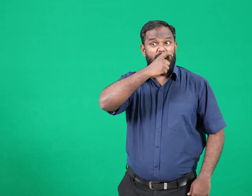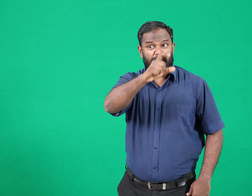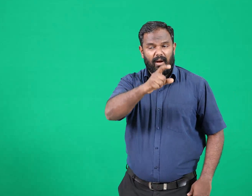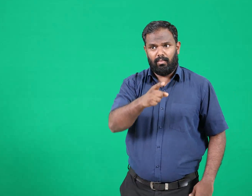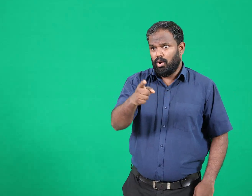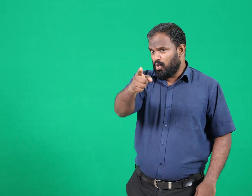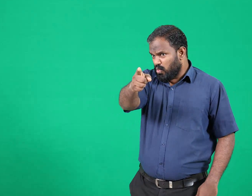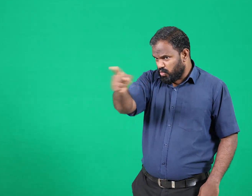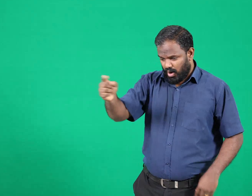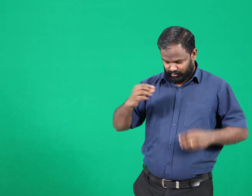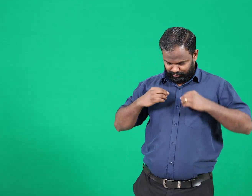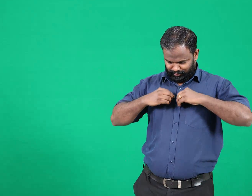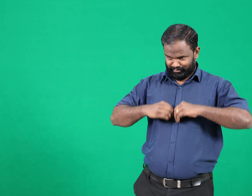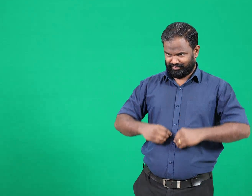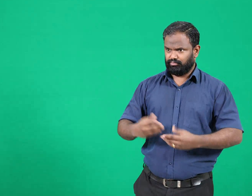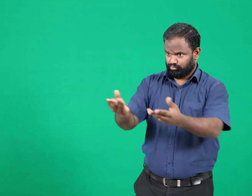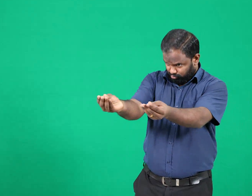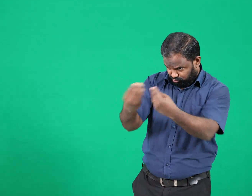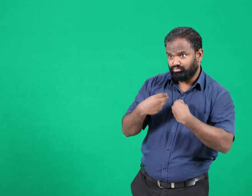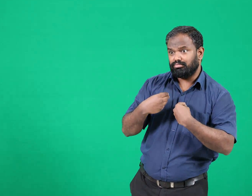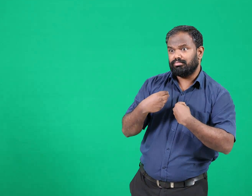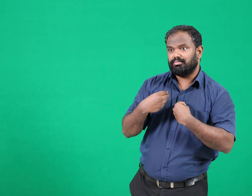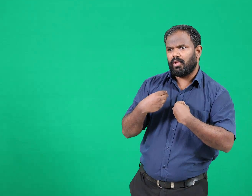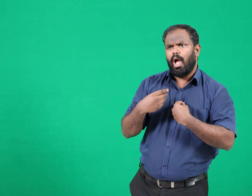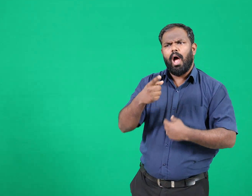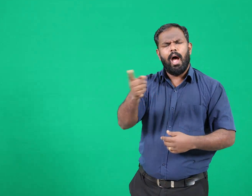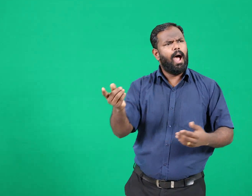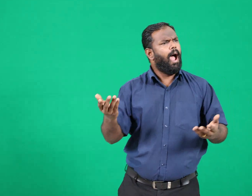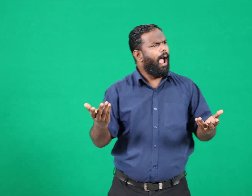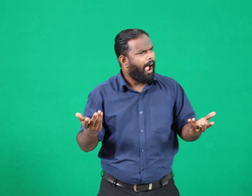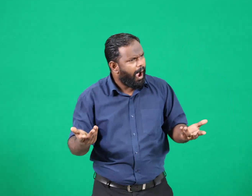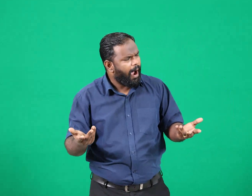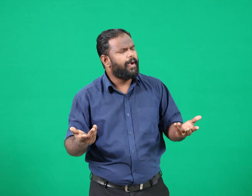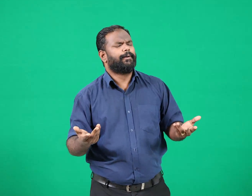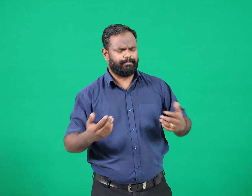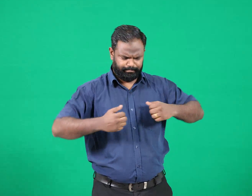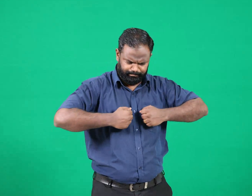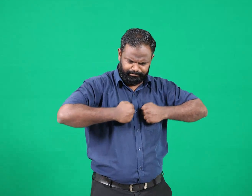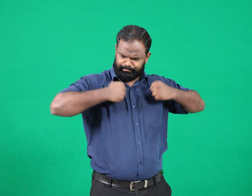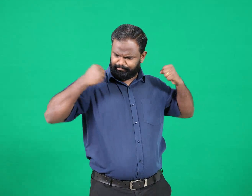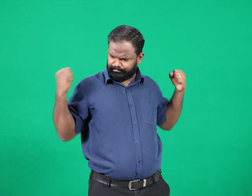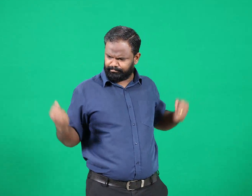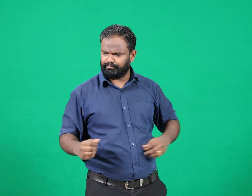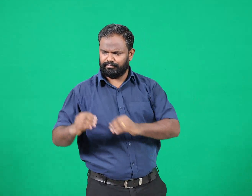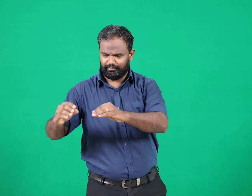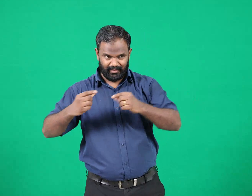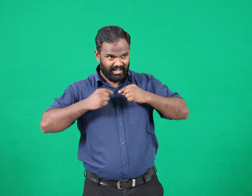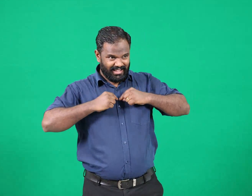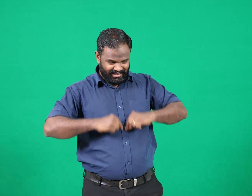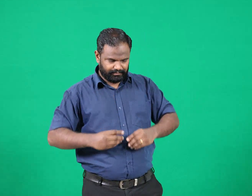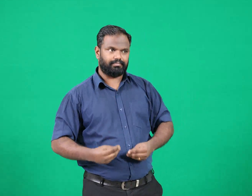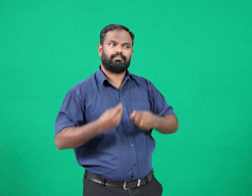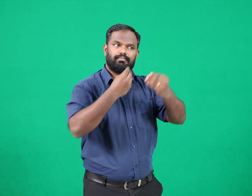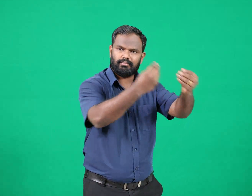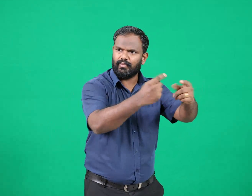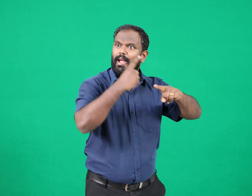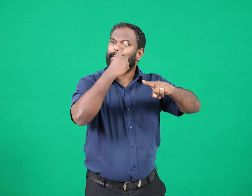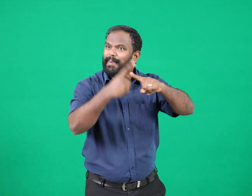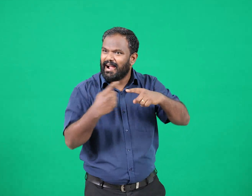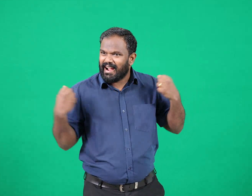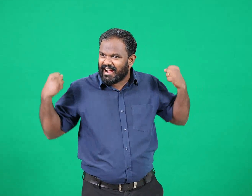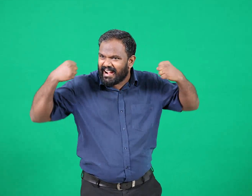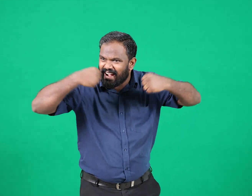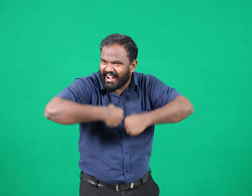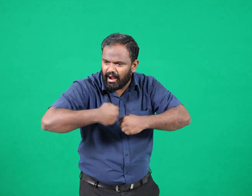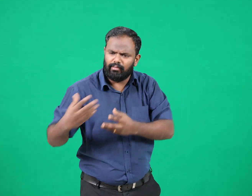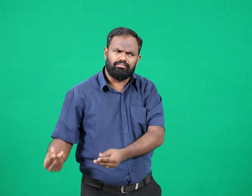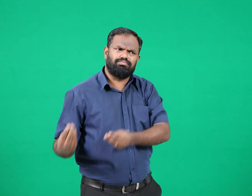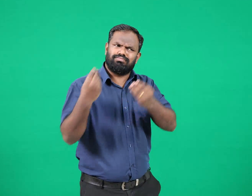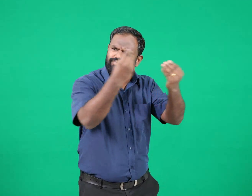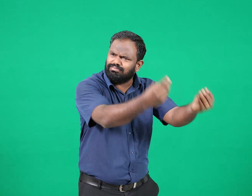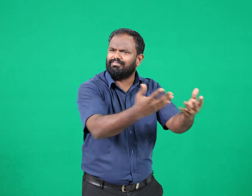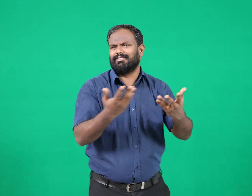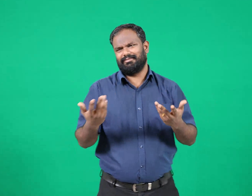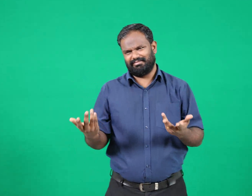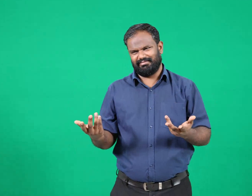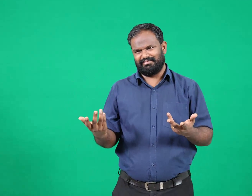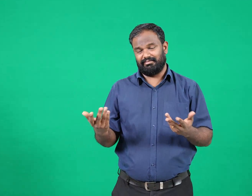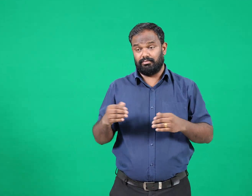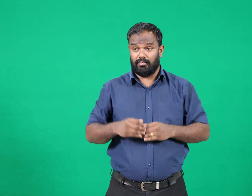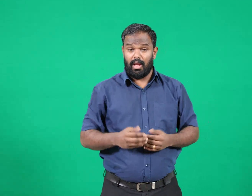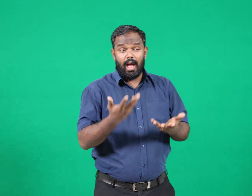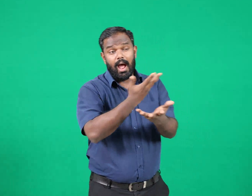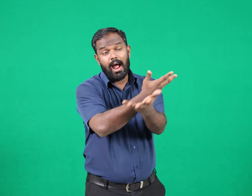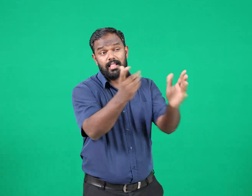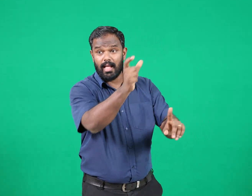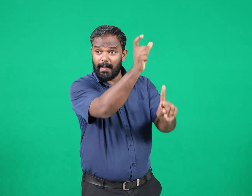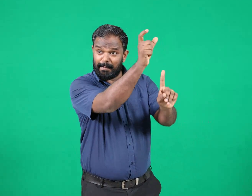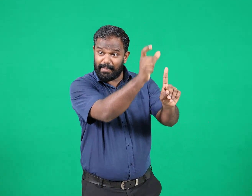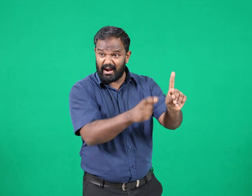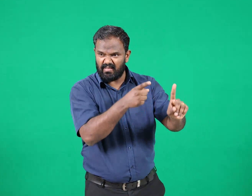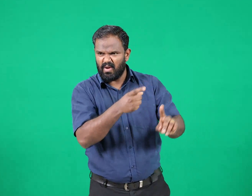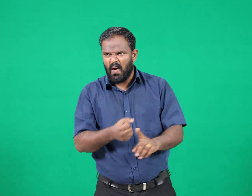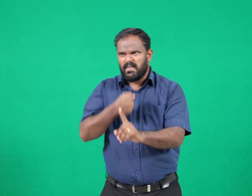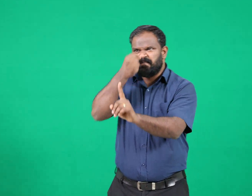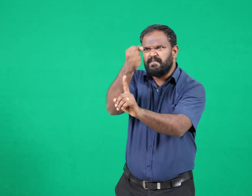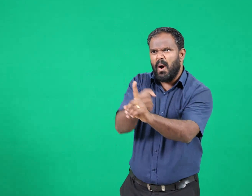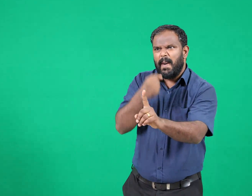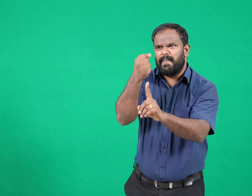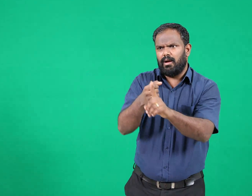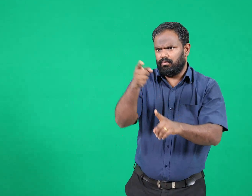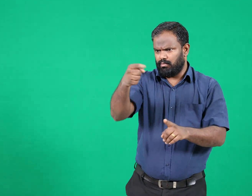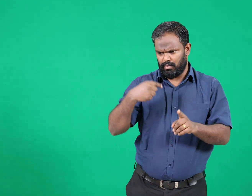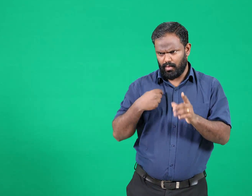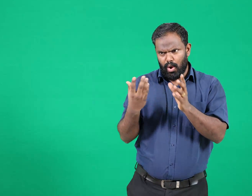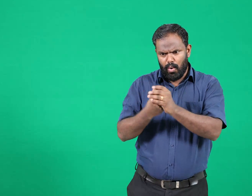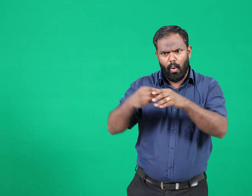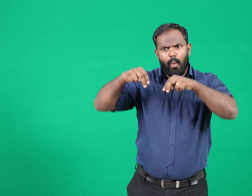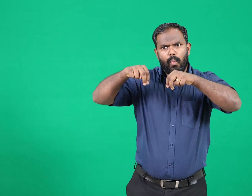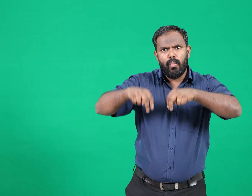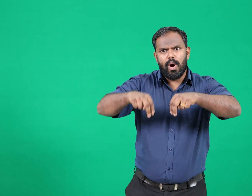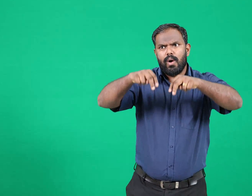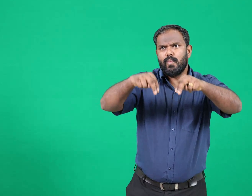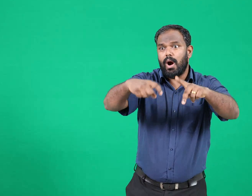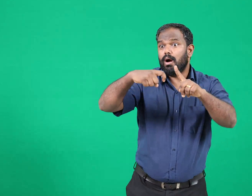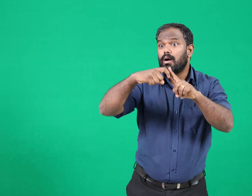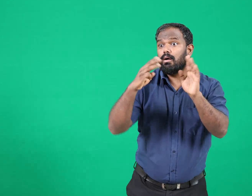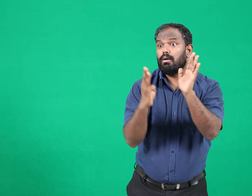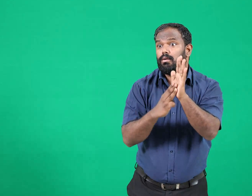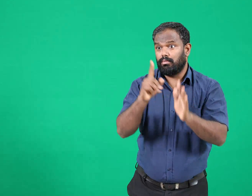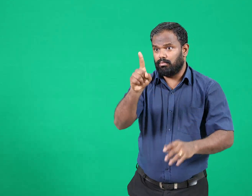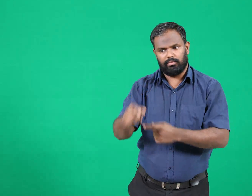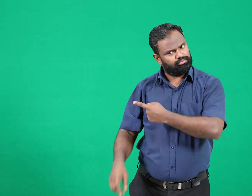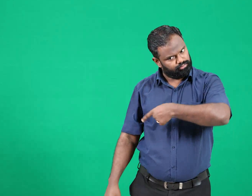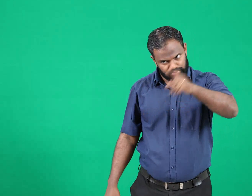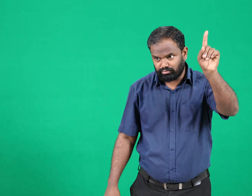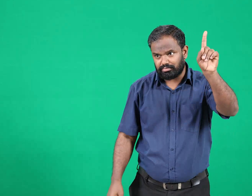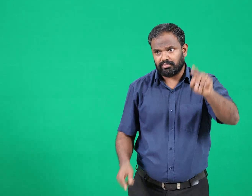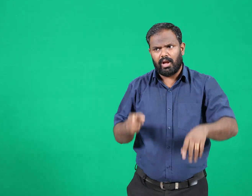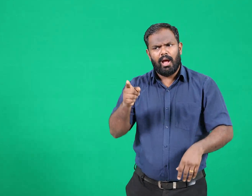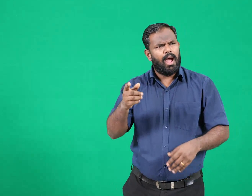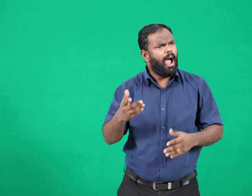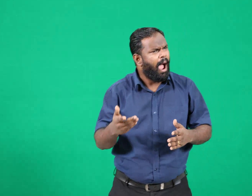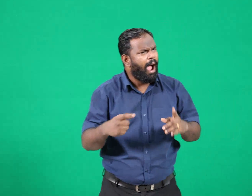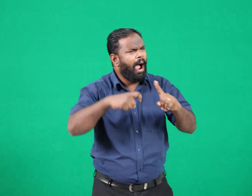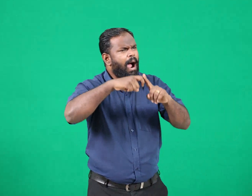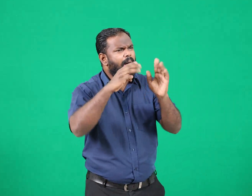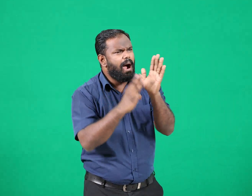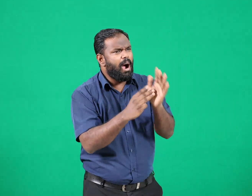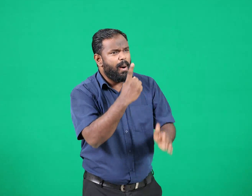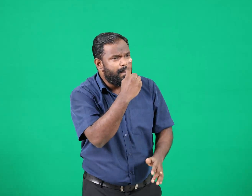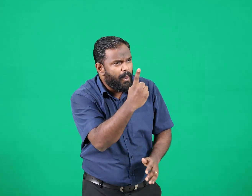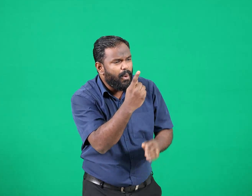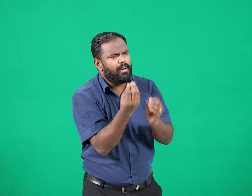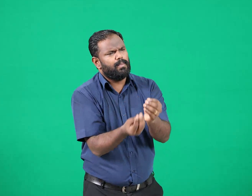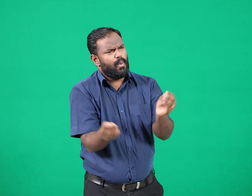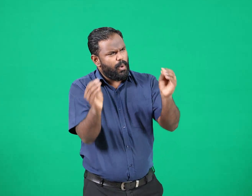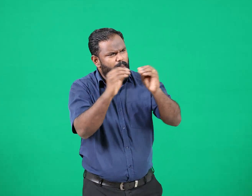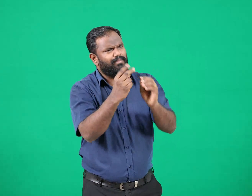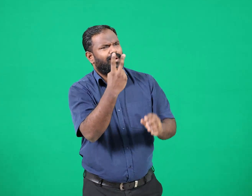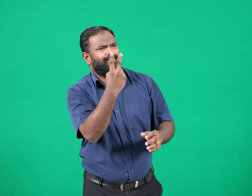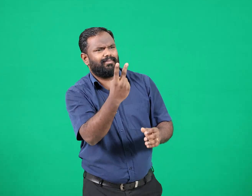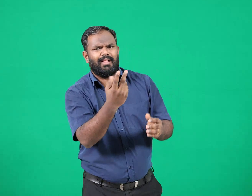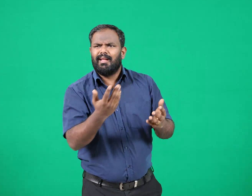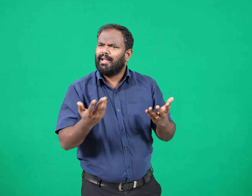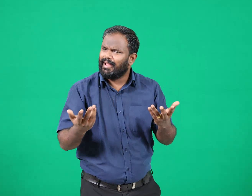and if someone forces you to go one mile, go with him two miles.